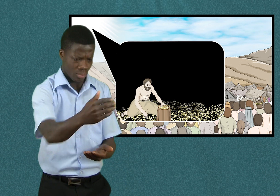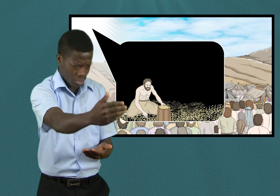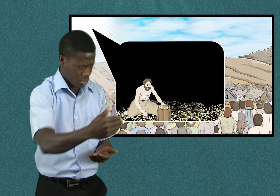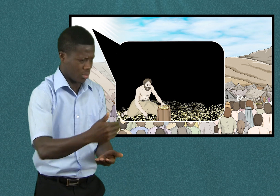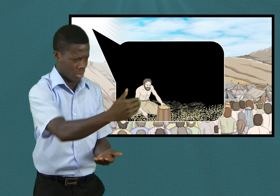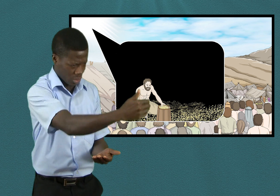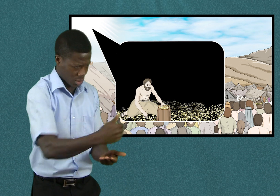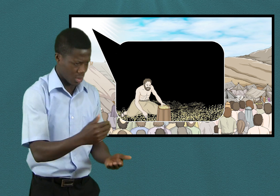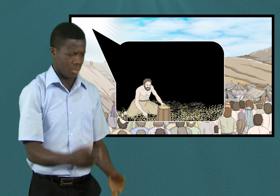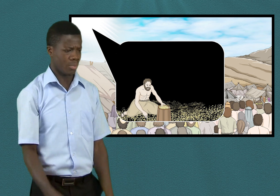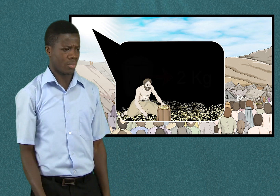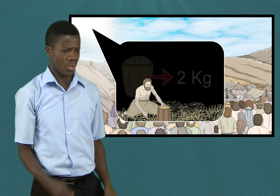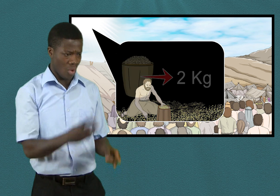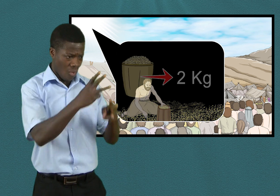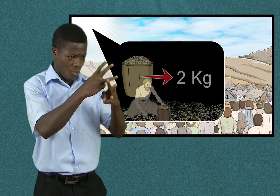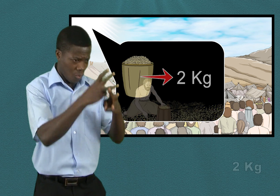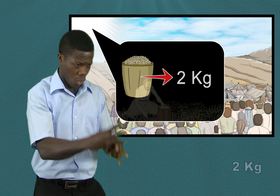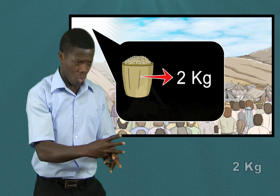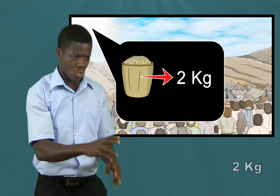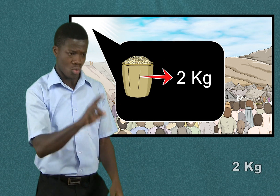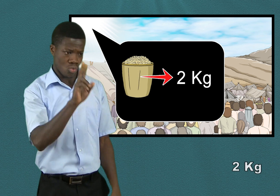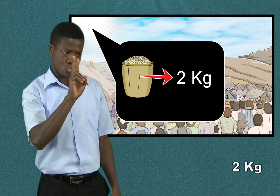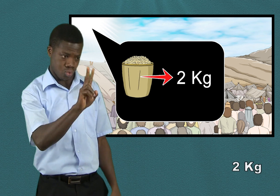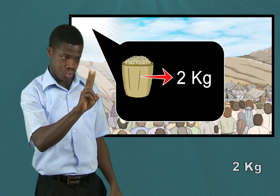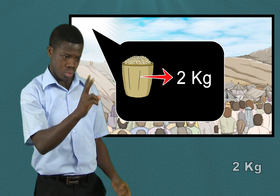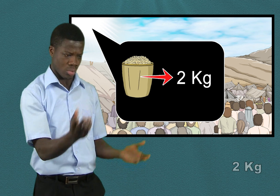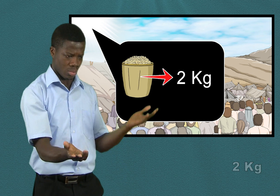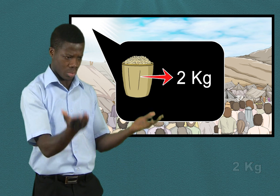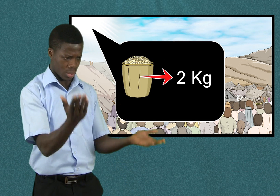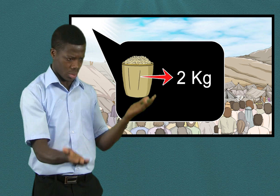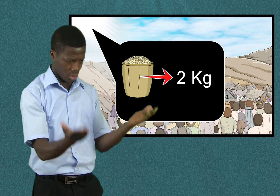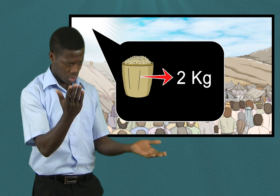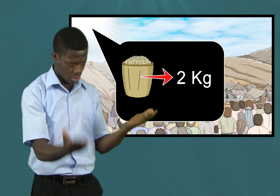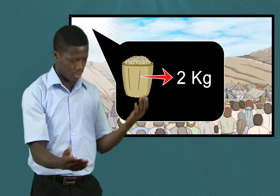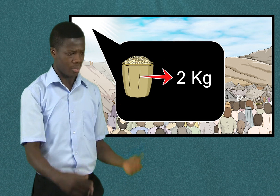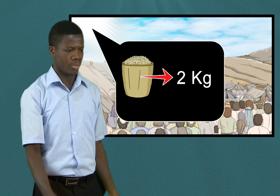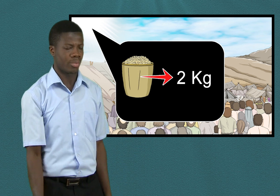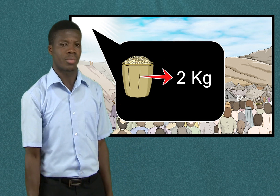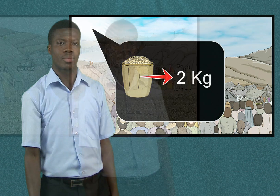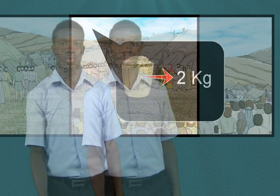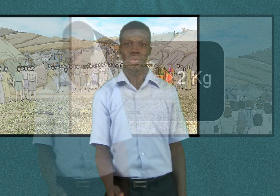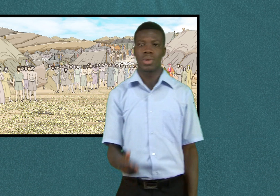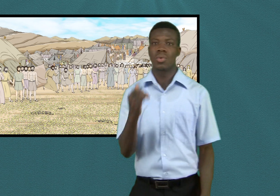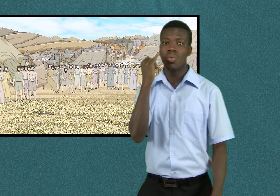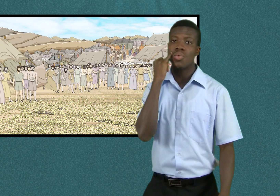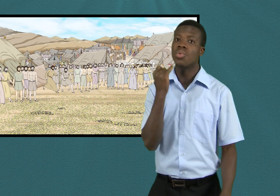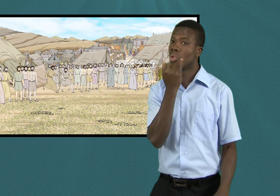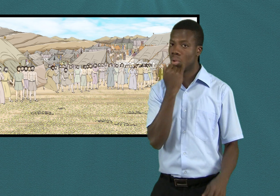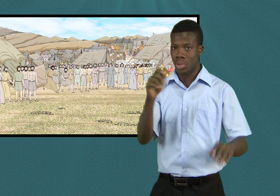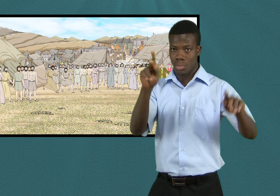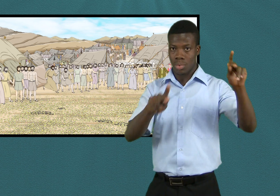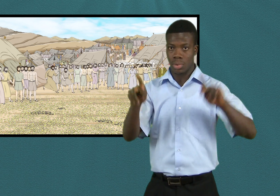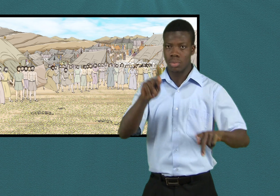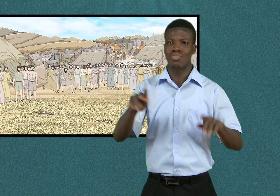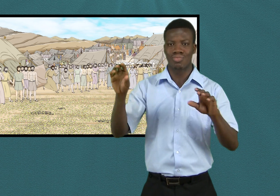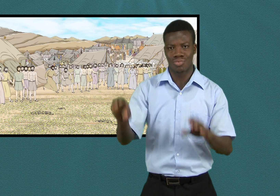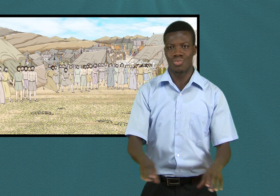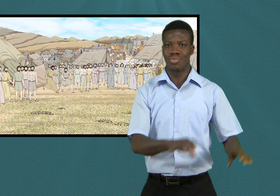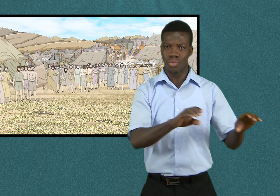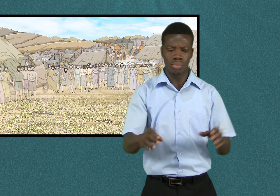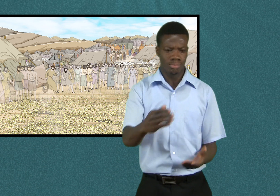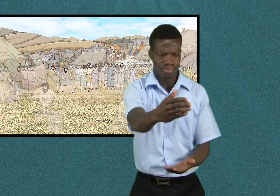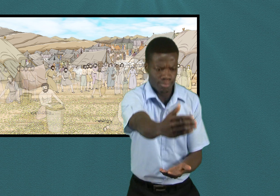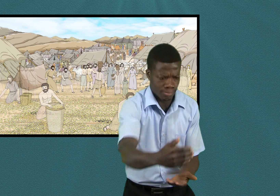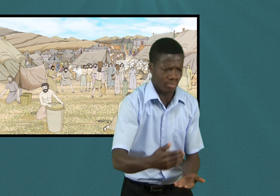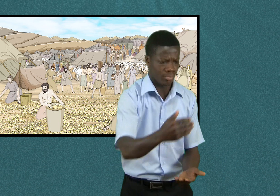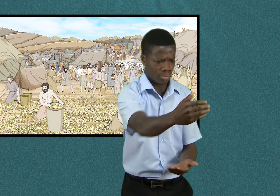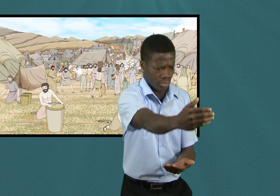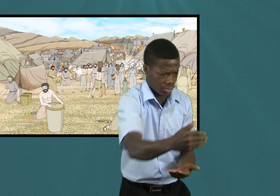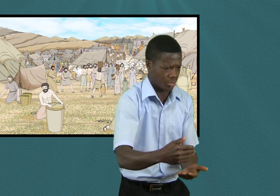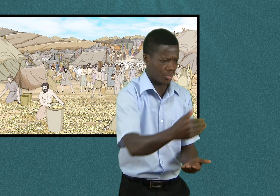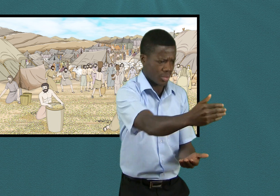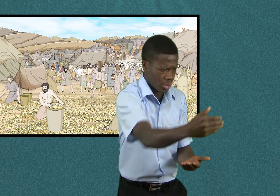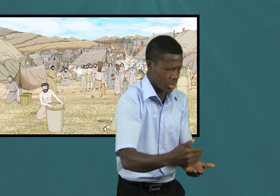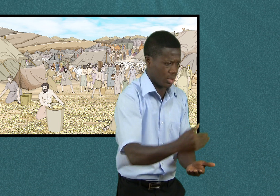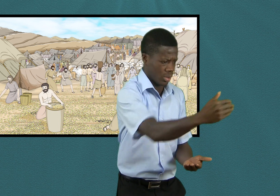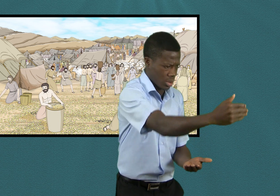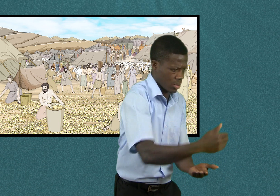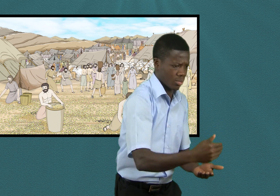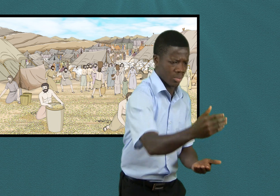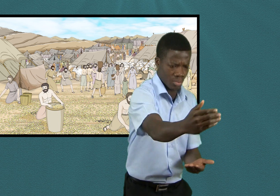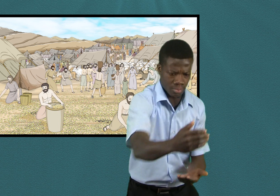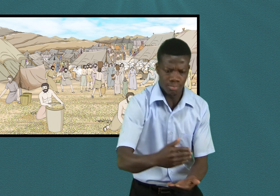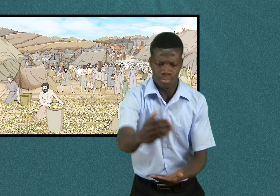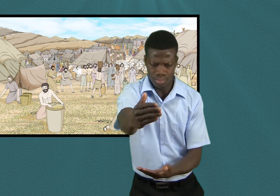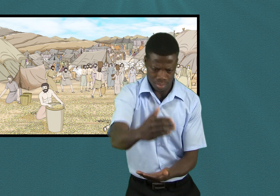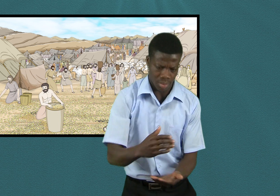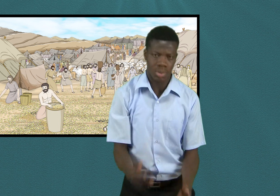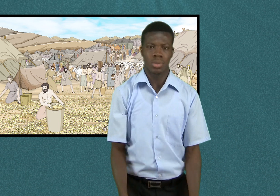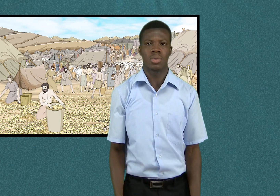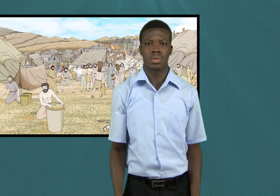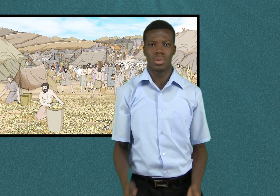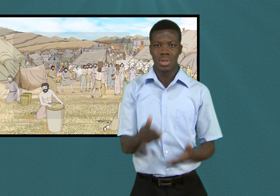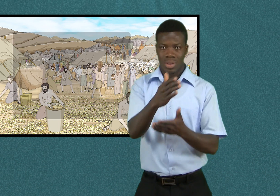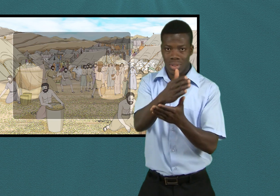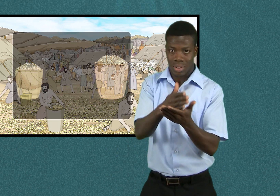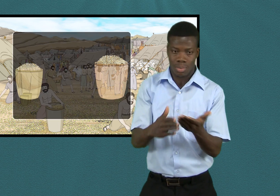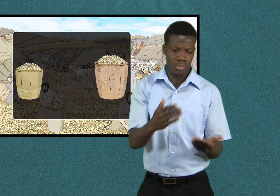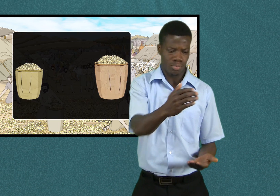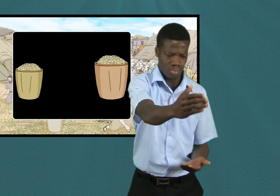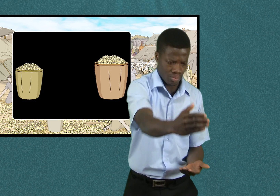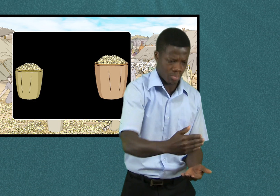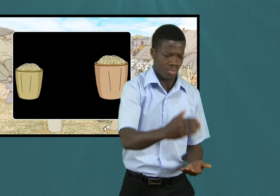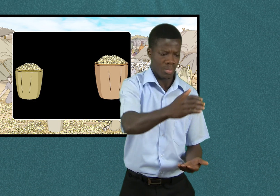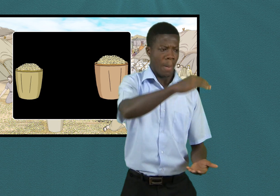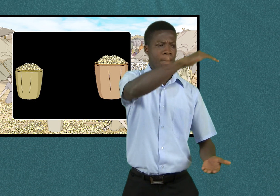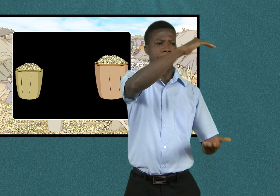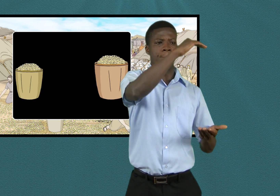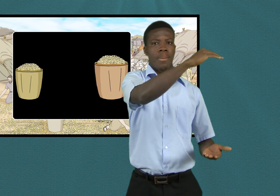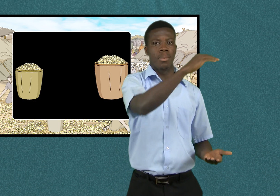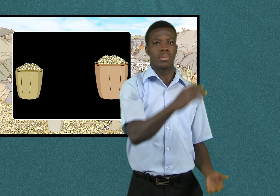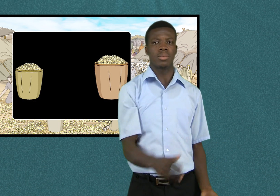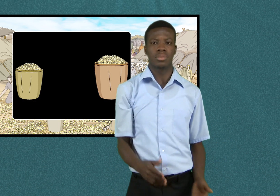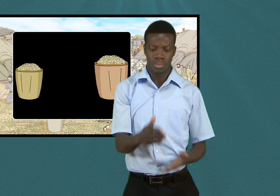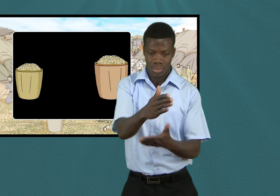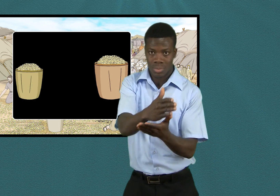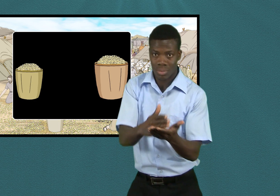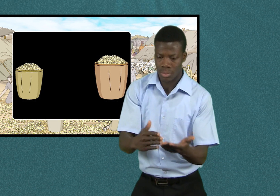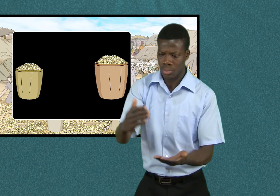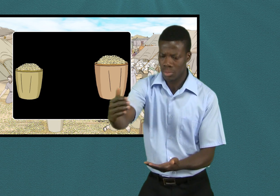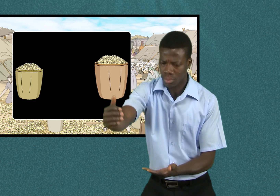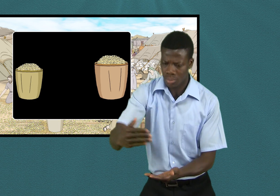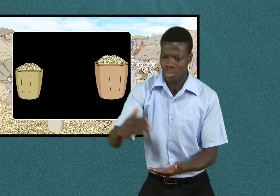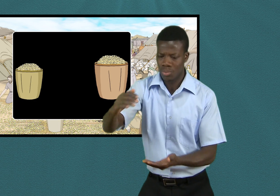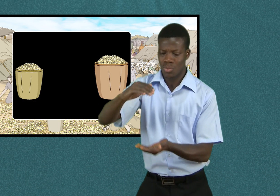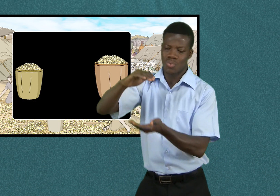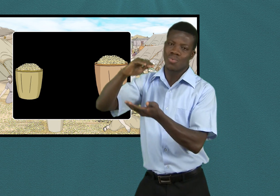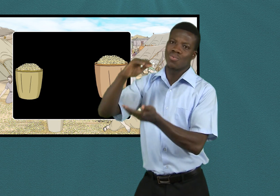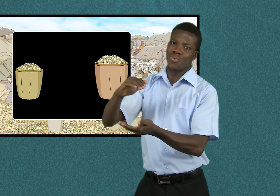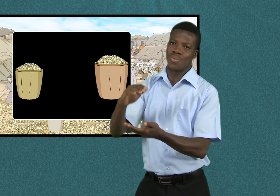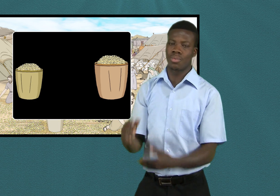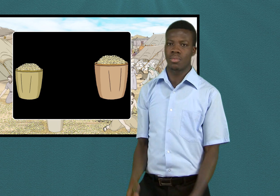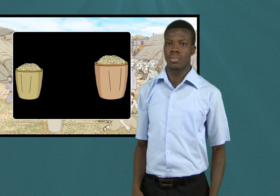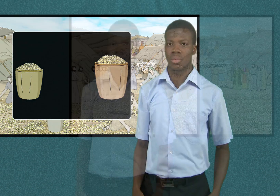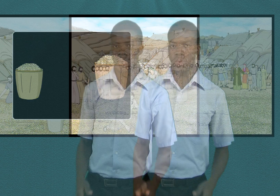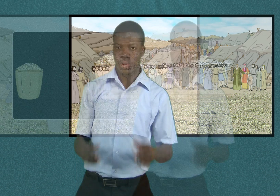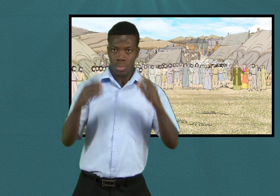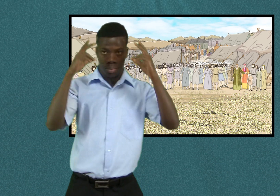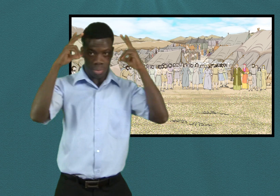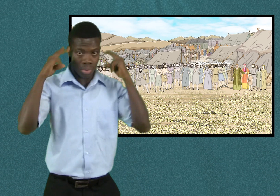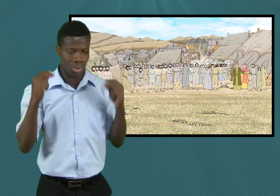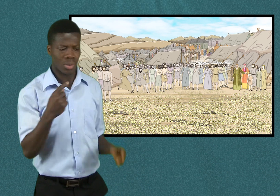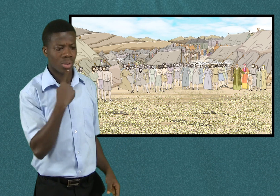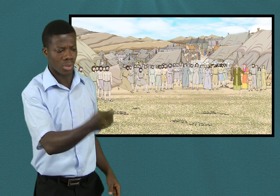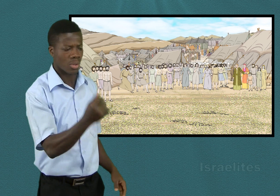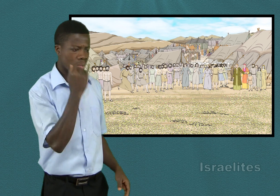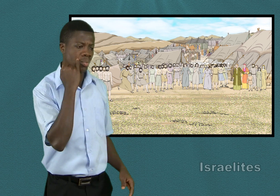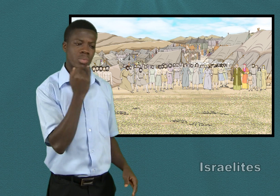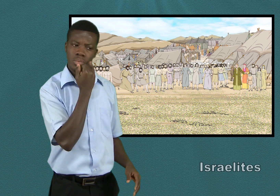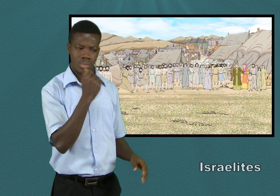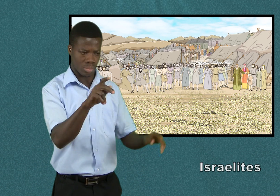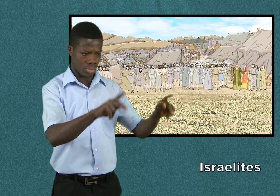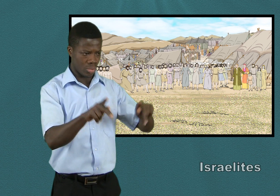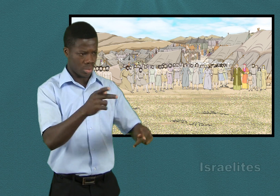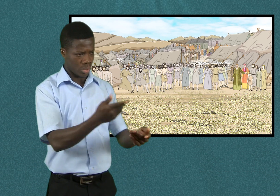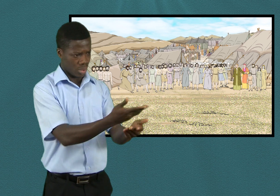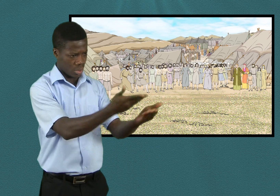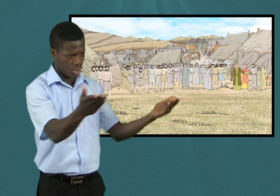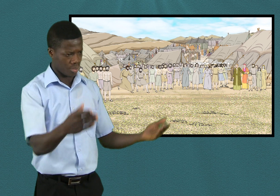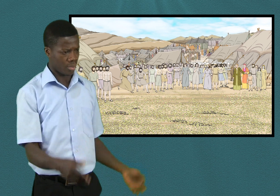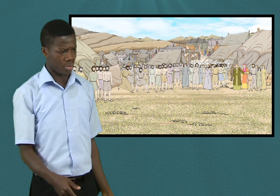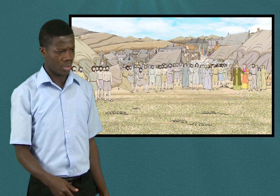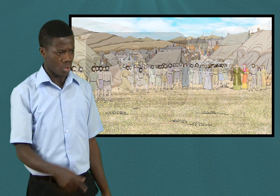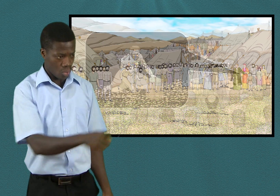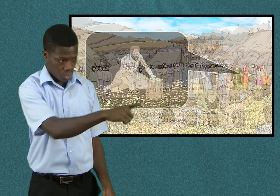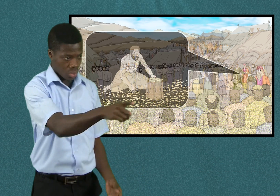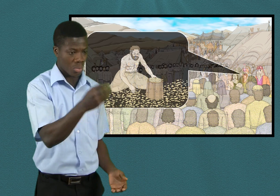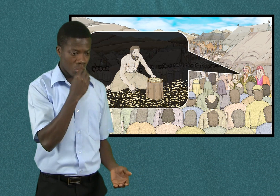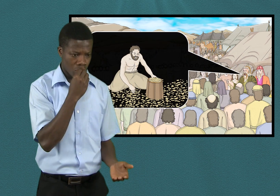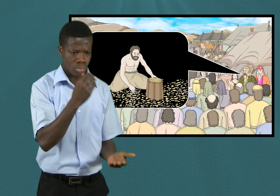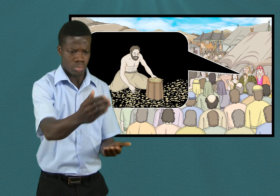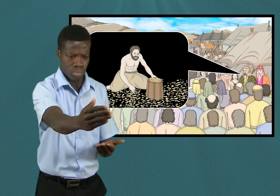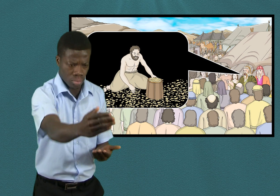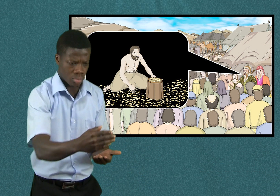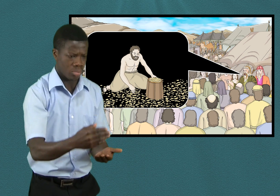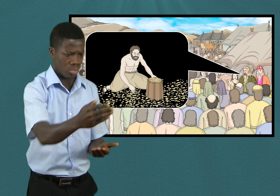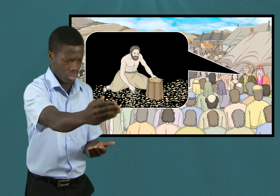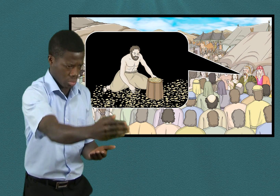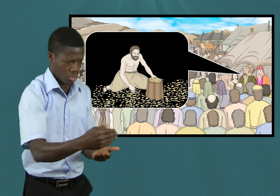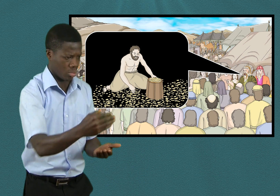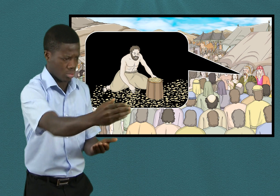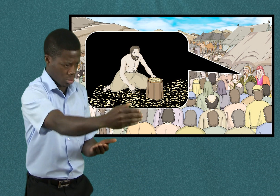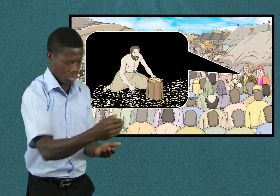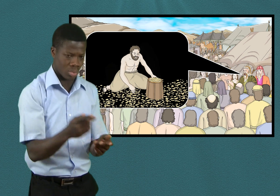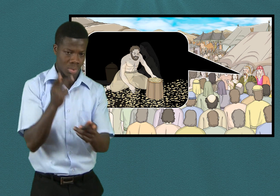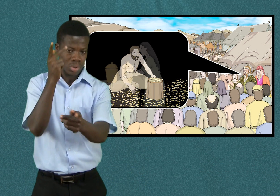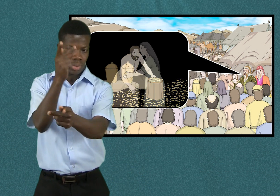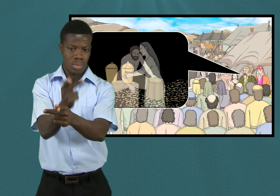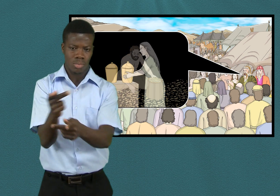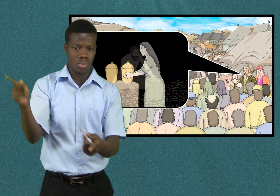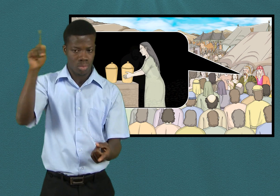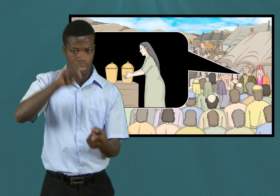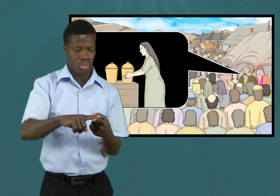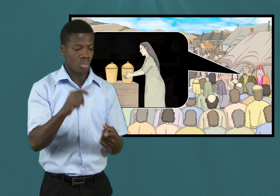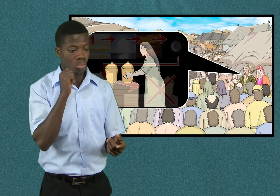You may take an omer for each person in your tent.’” So the Israelites did this. Some gathered more, and some less. When they measured it by the omer, he who gathered much had no excess, and he who gathered little had no shortfall. Each one gathered as much as he needed to eat.